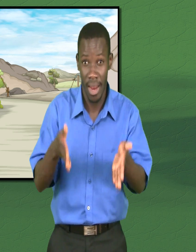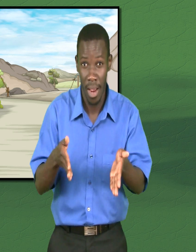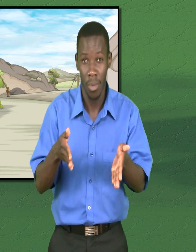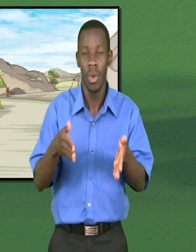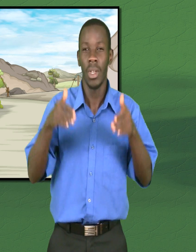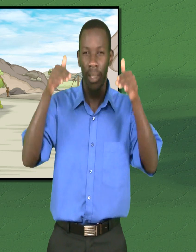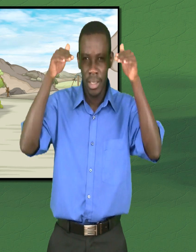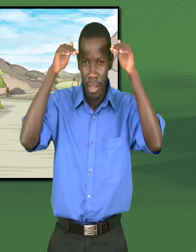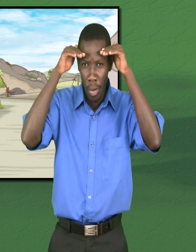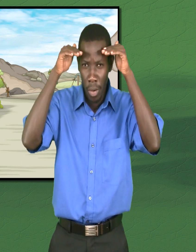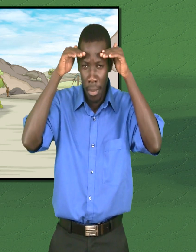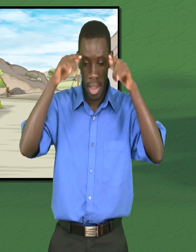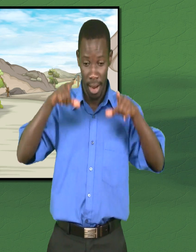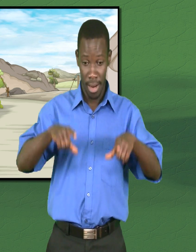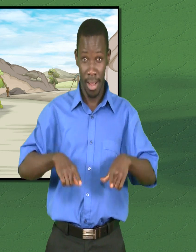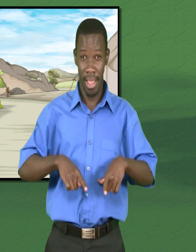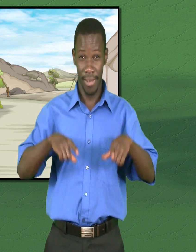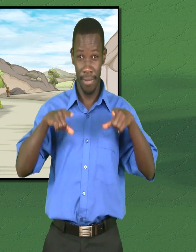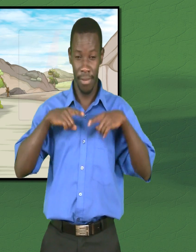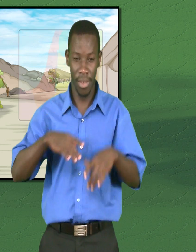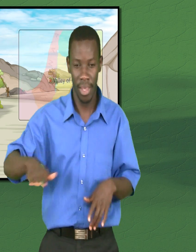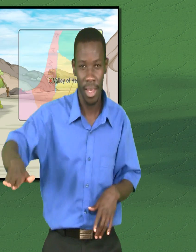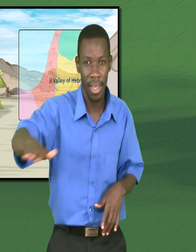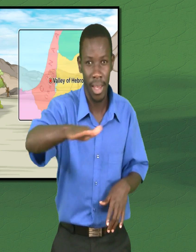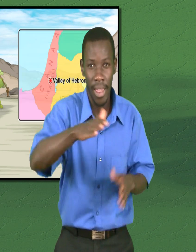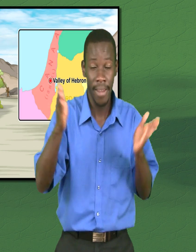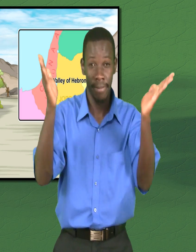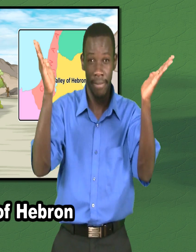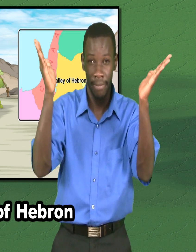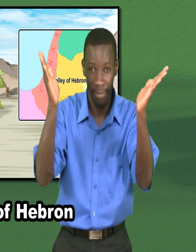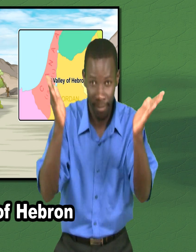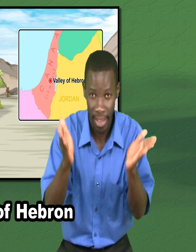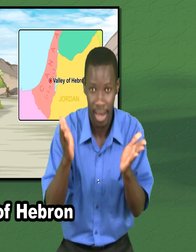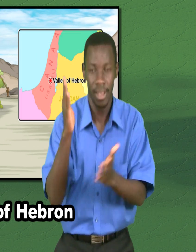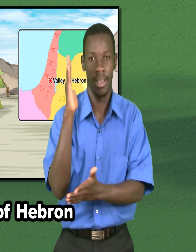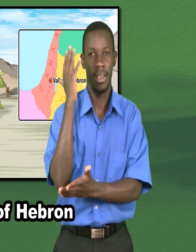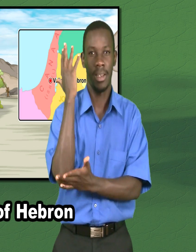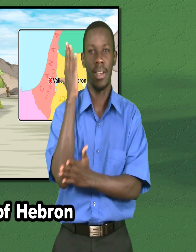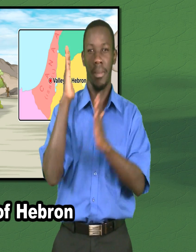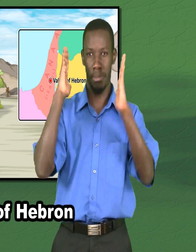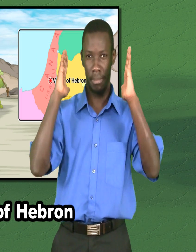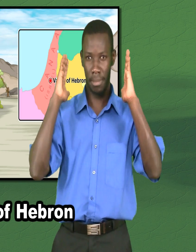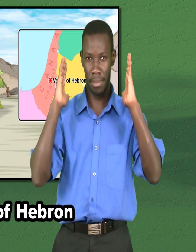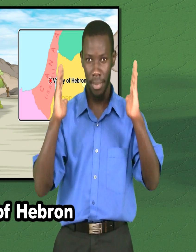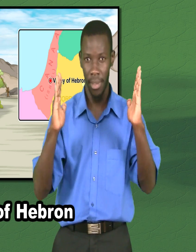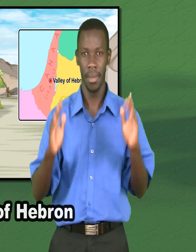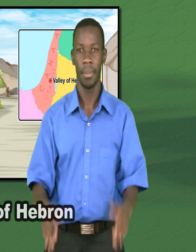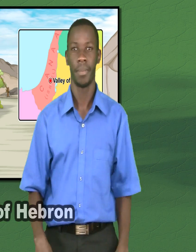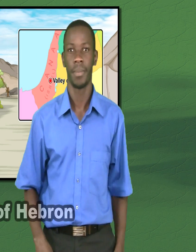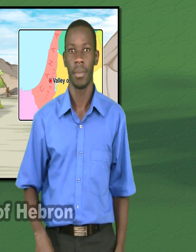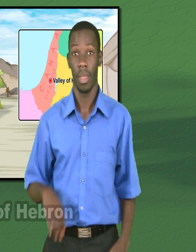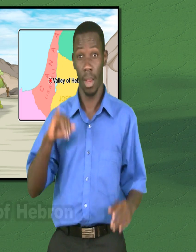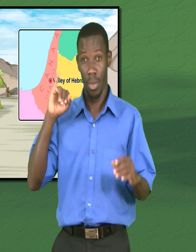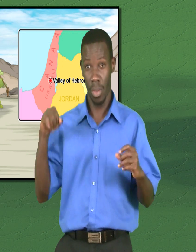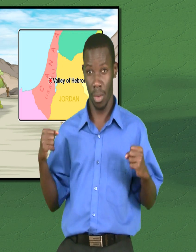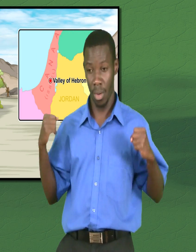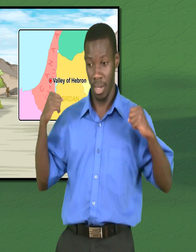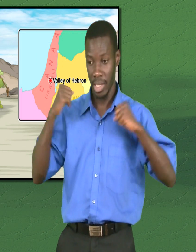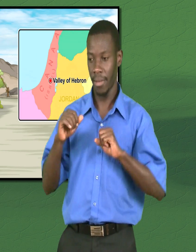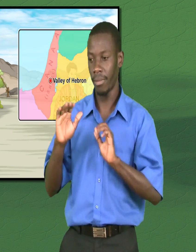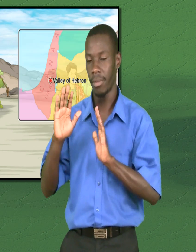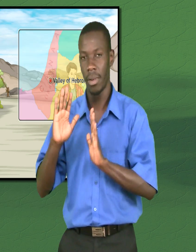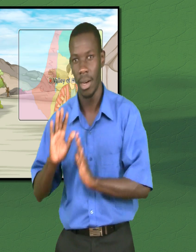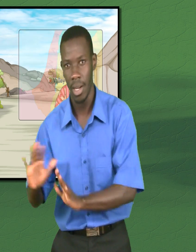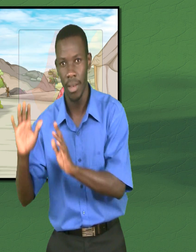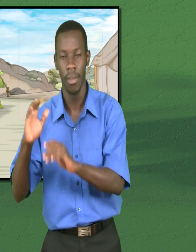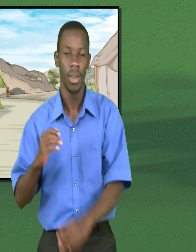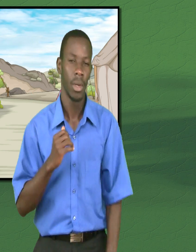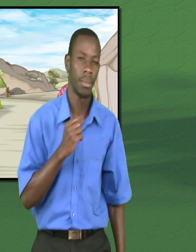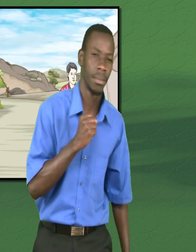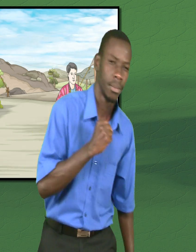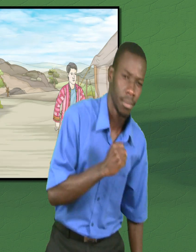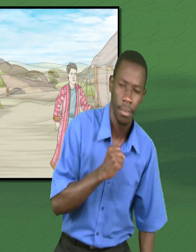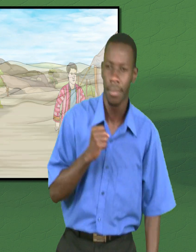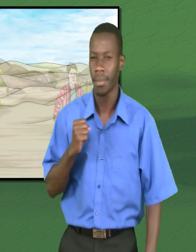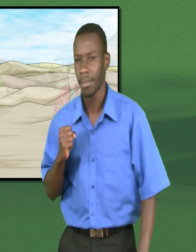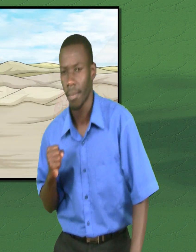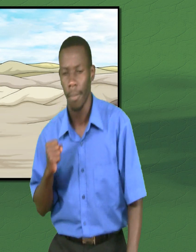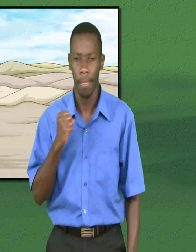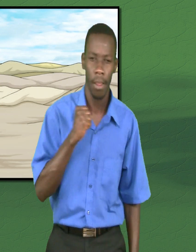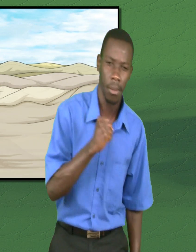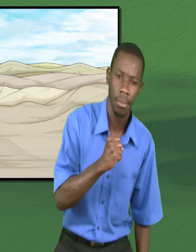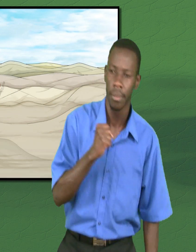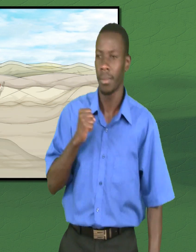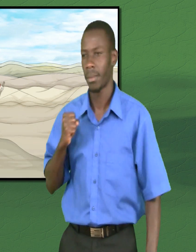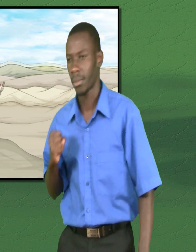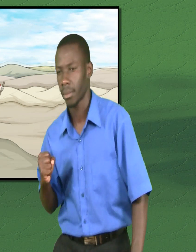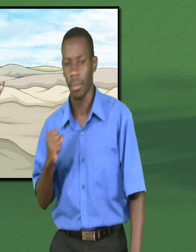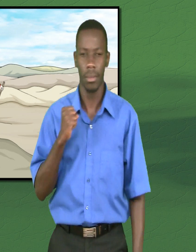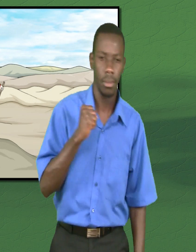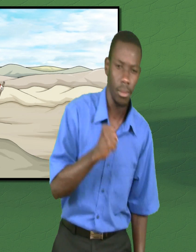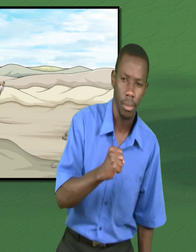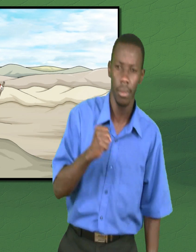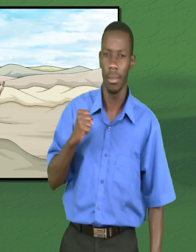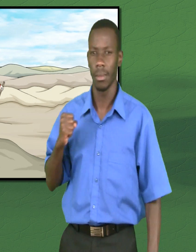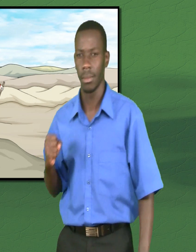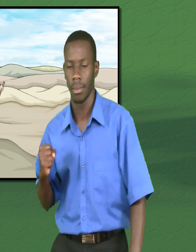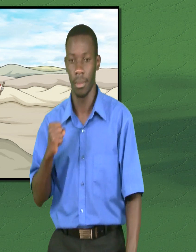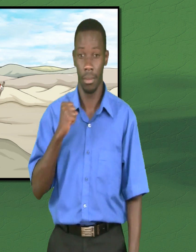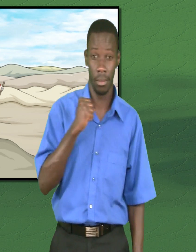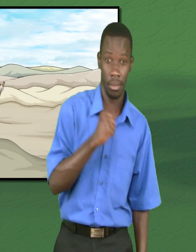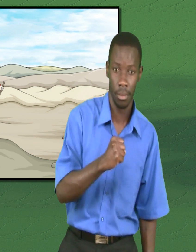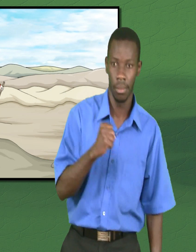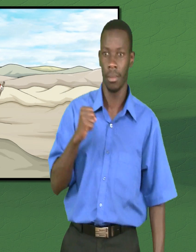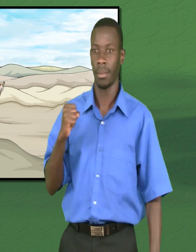So he sent him off from the Valley of Hebron.